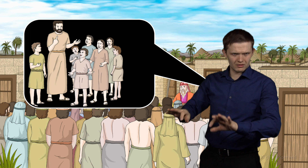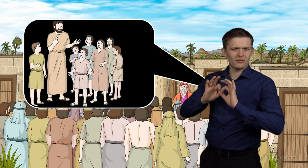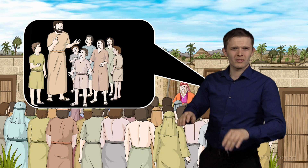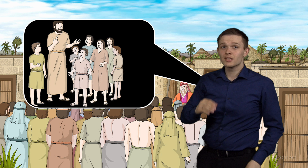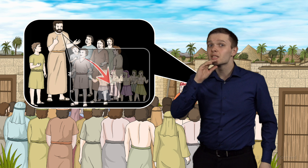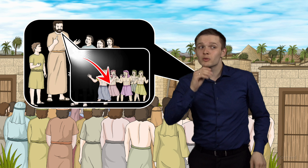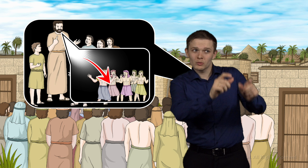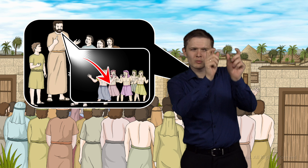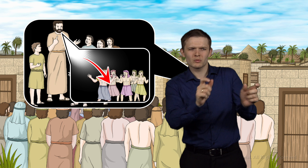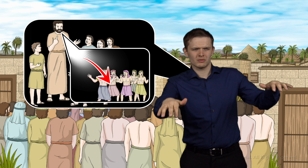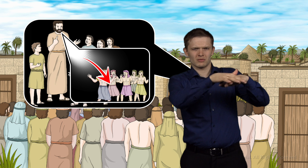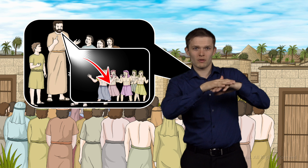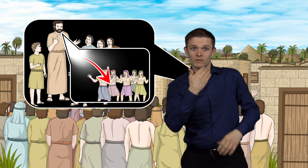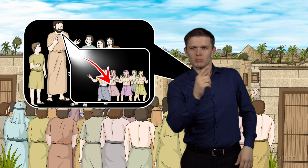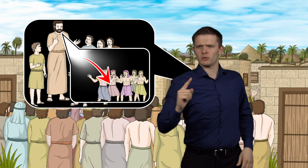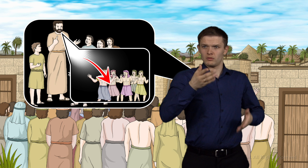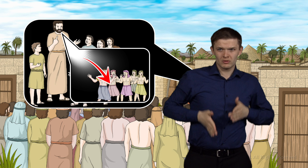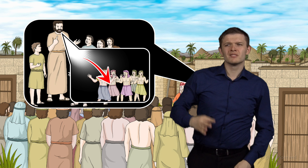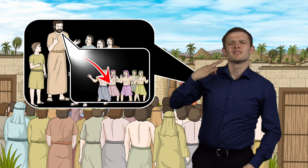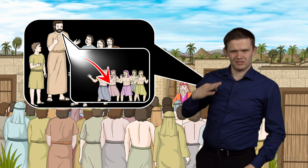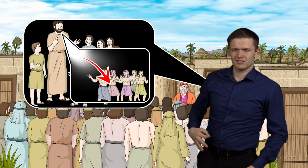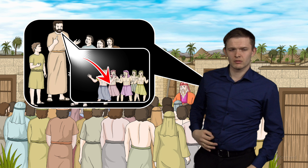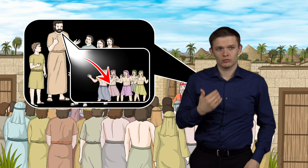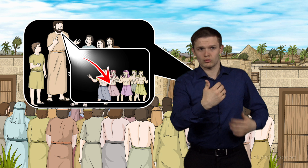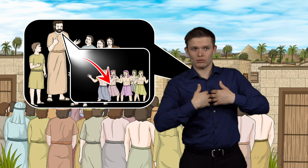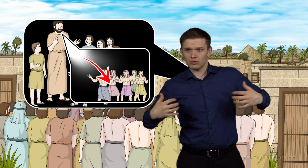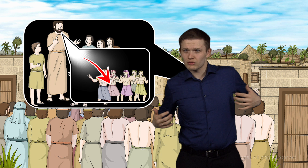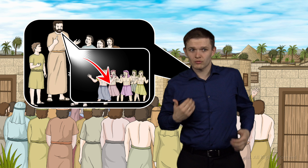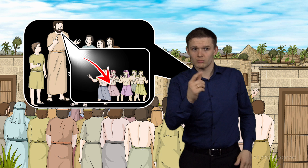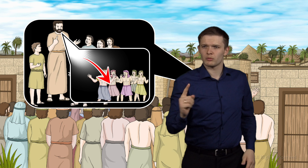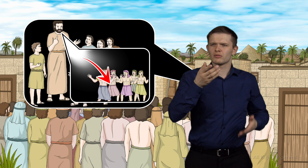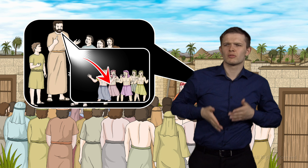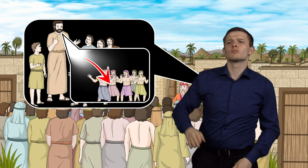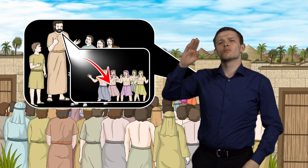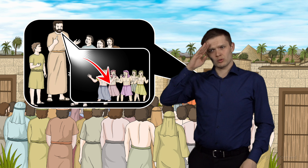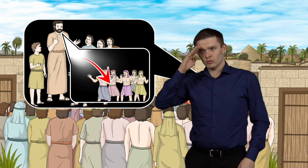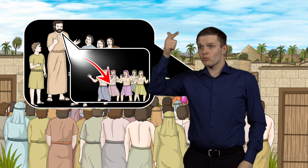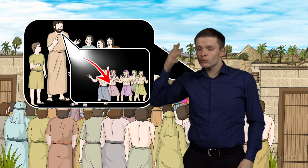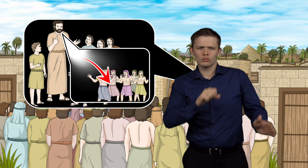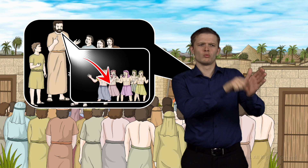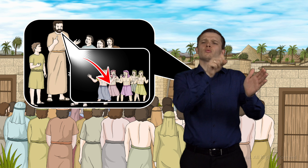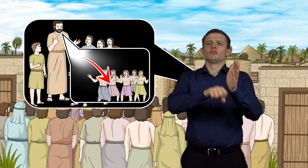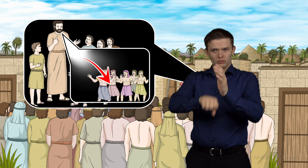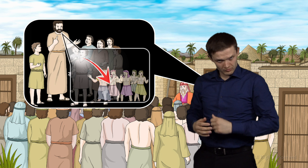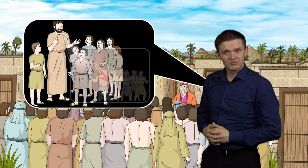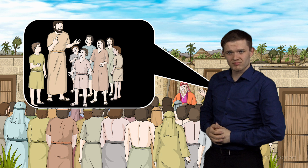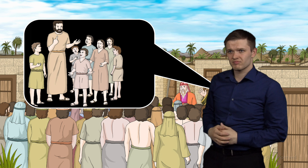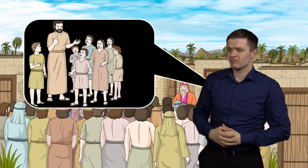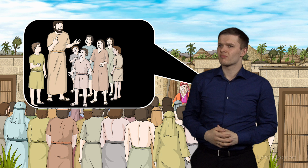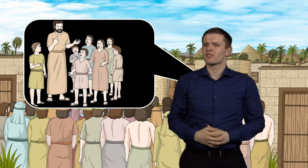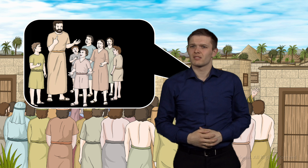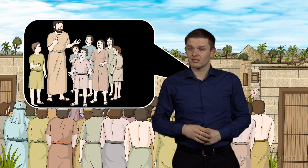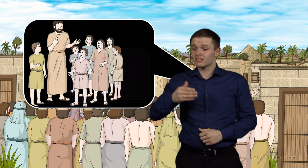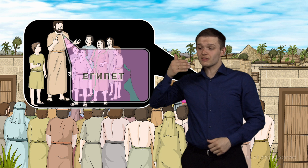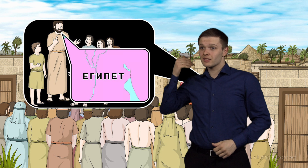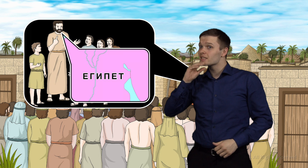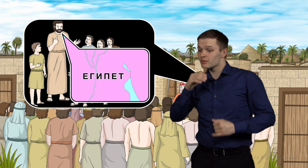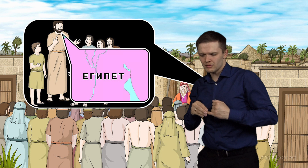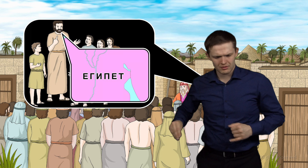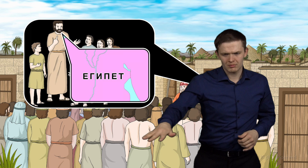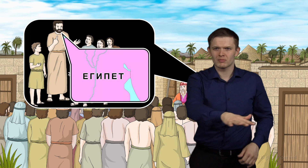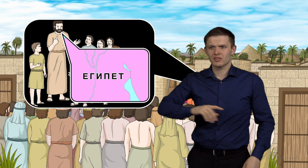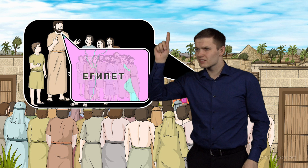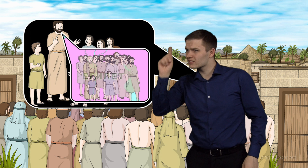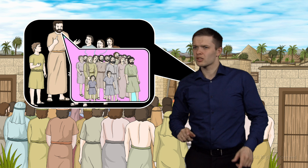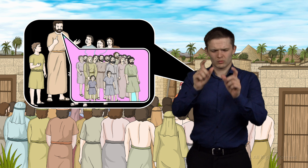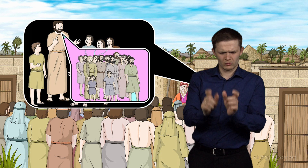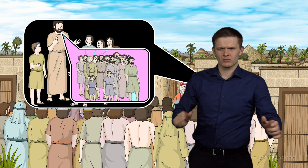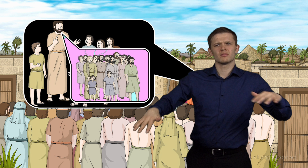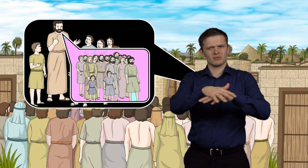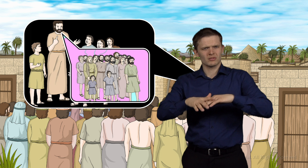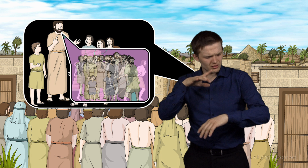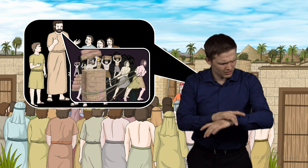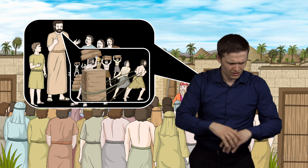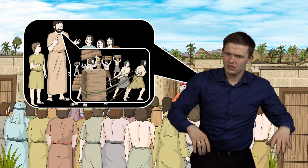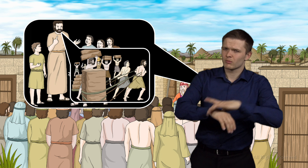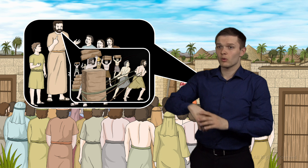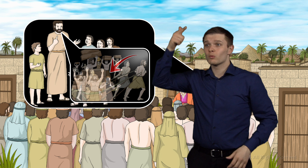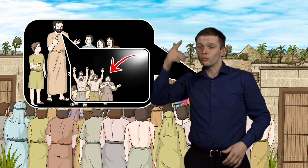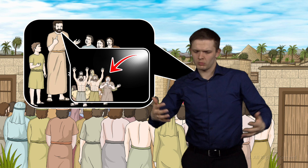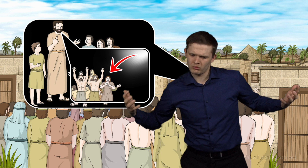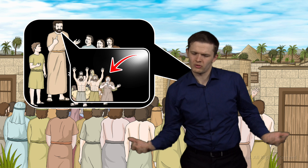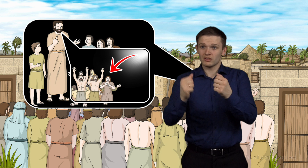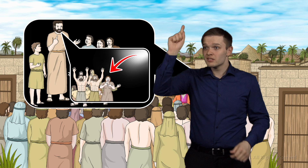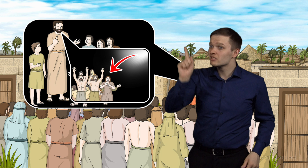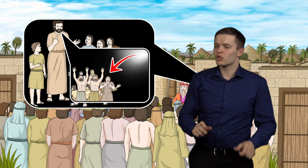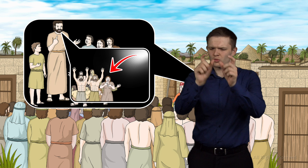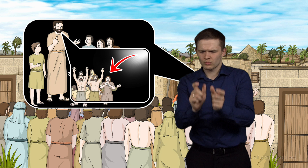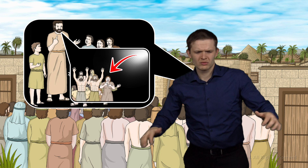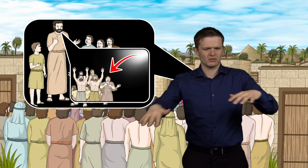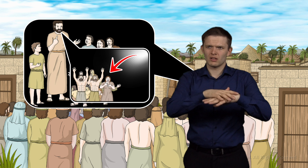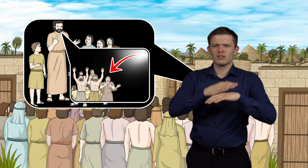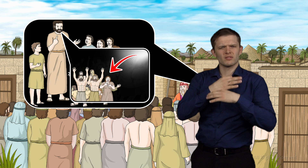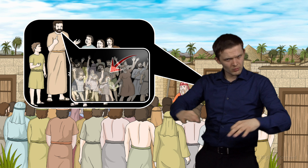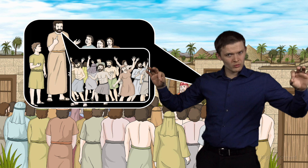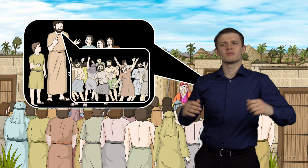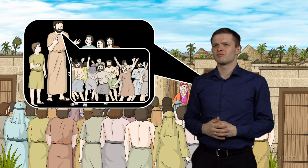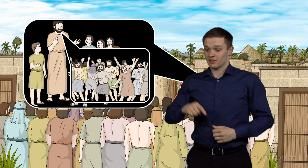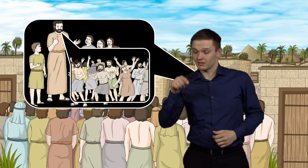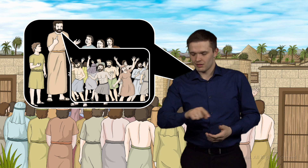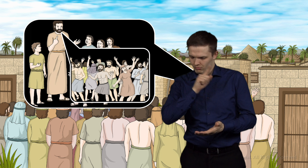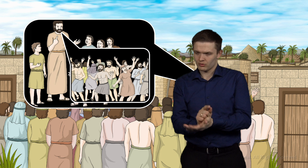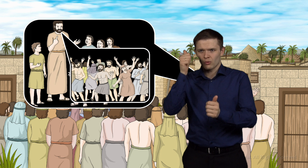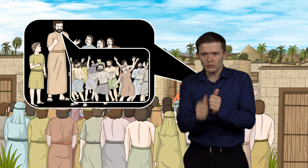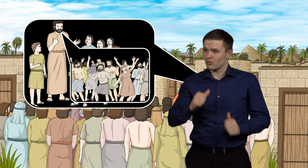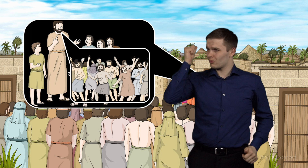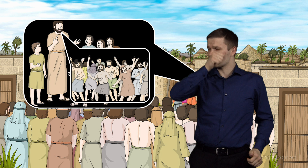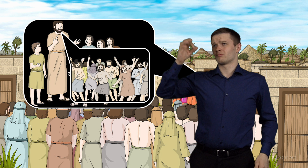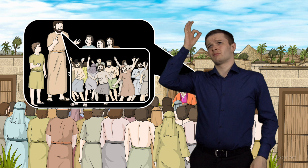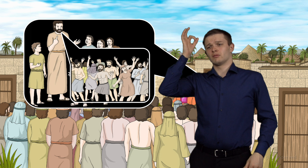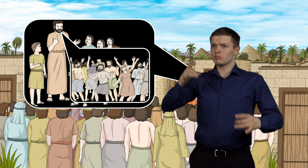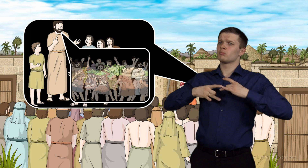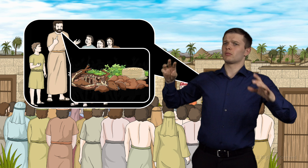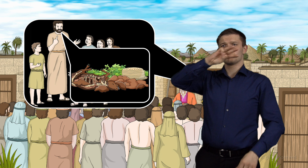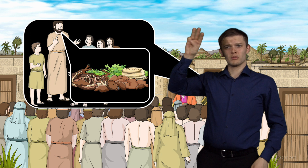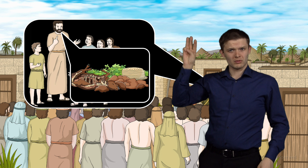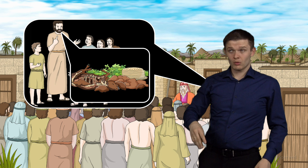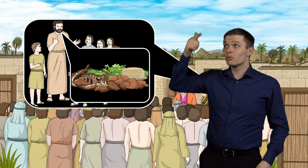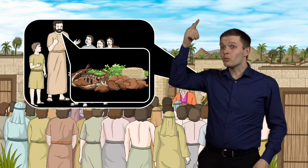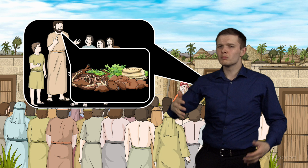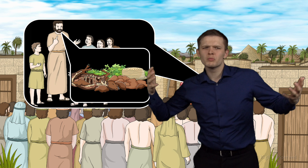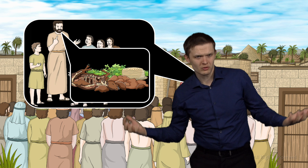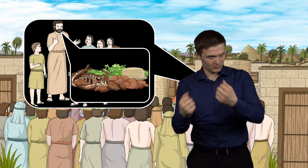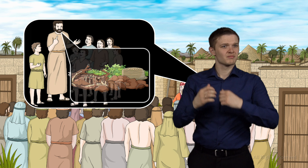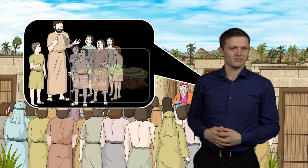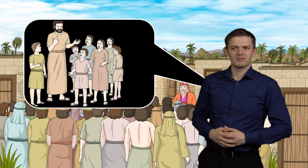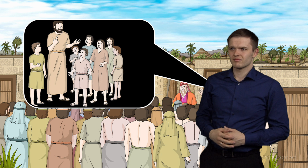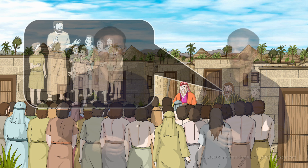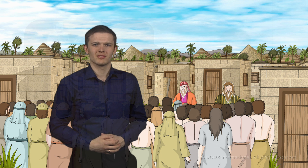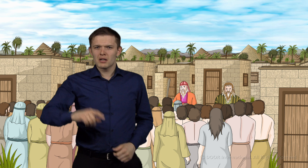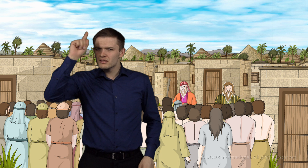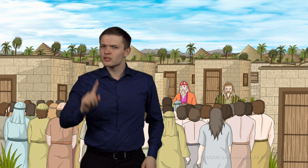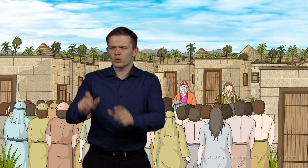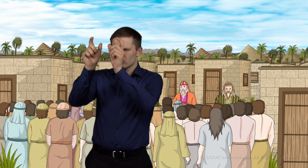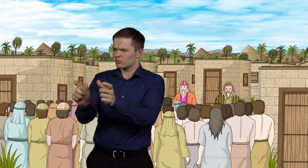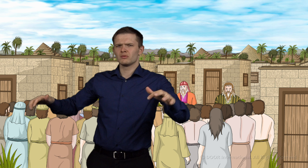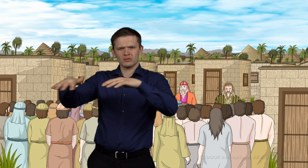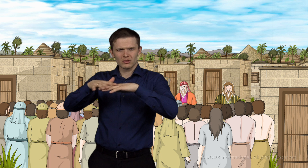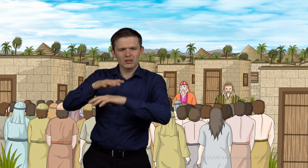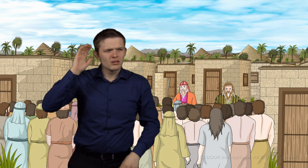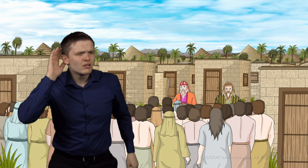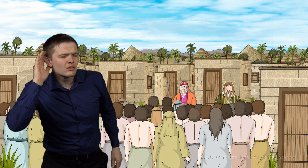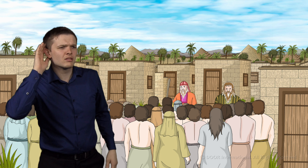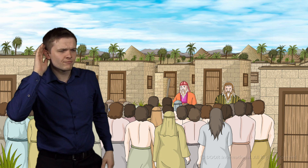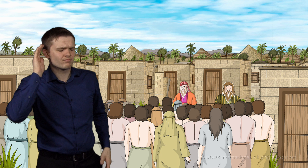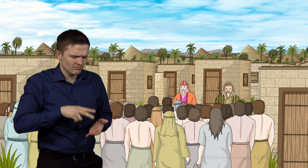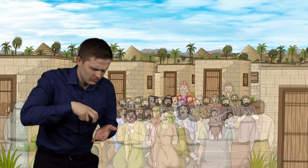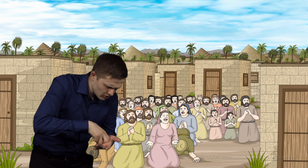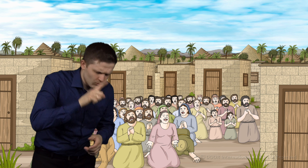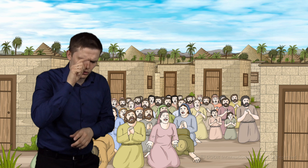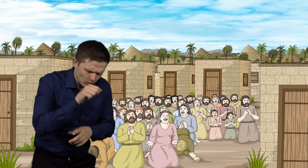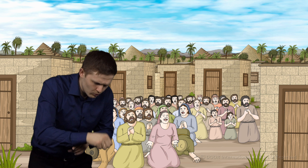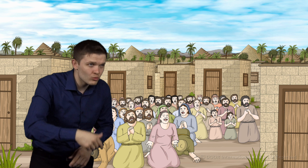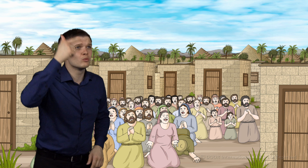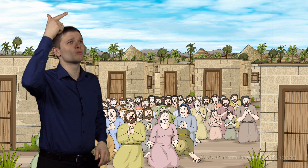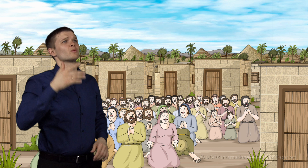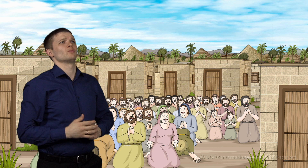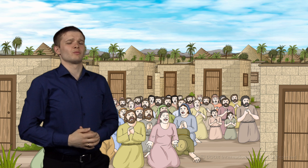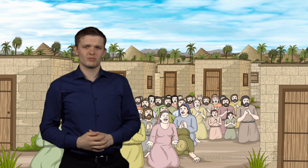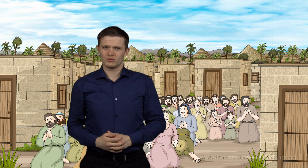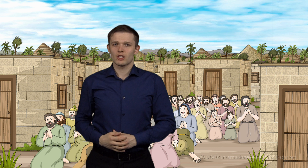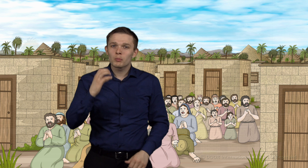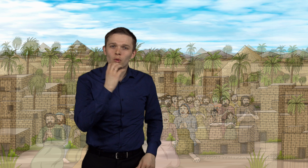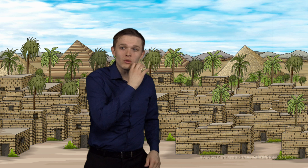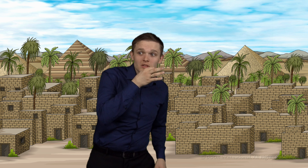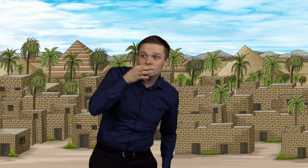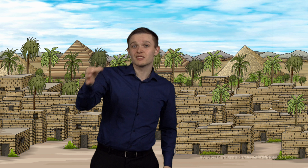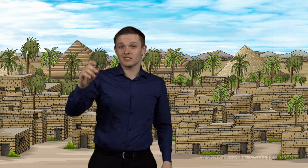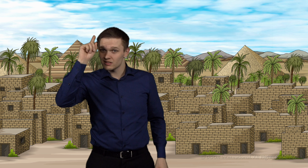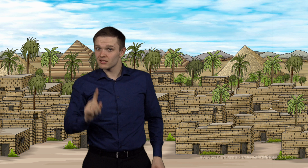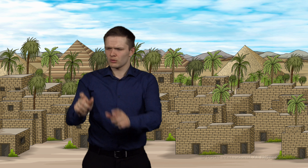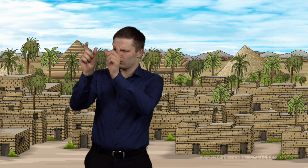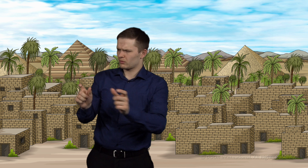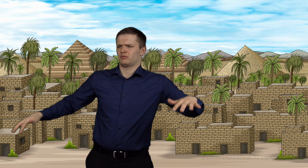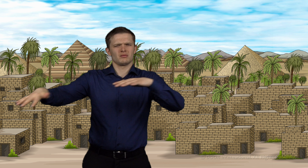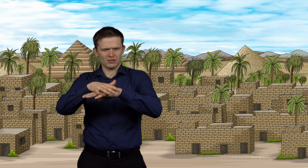you are to reply, ‘It is the Passover sacrifice to the LORD, who passed over the houses of the Israelites in Egypt when He struck down the Egyptians and spared our homes.’” Then the people bowed down and worshiped.